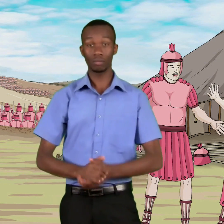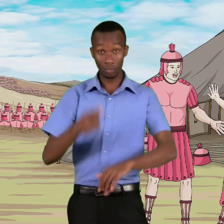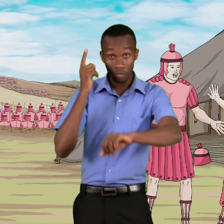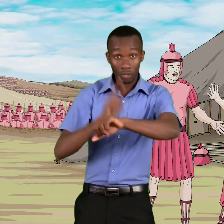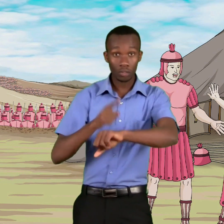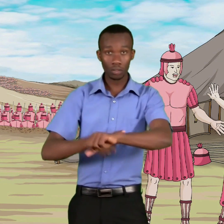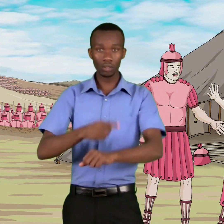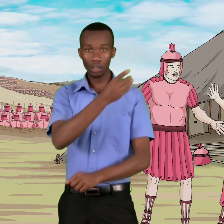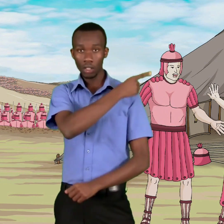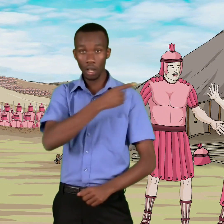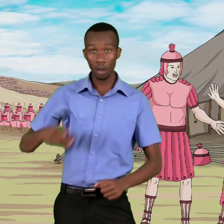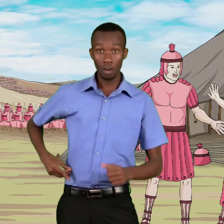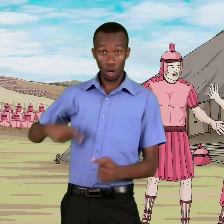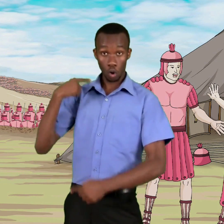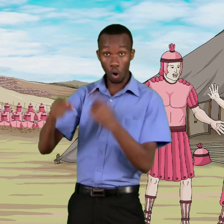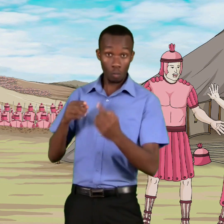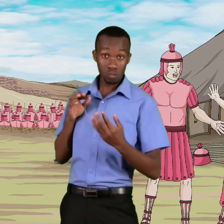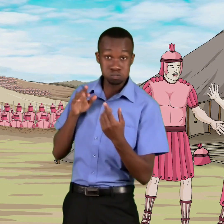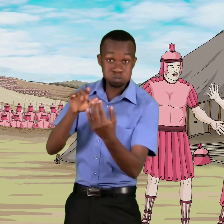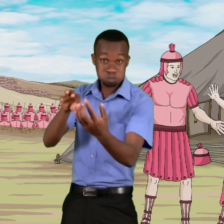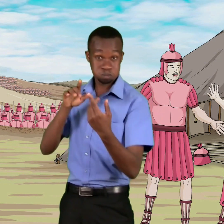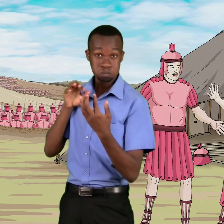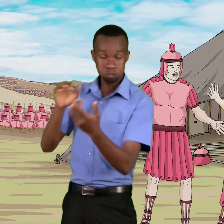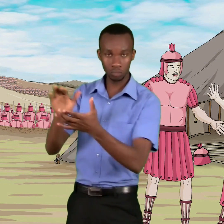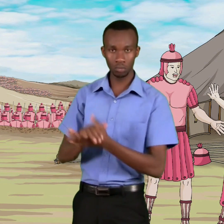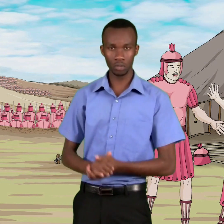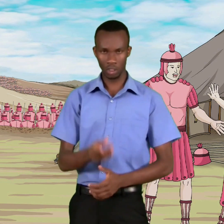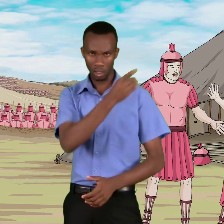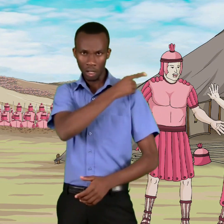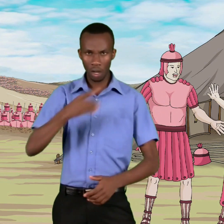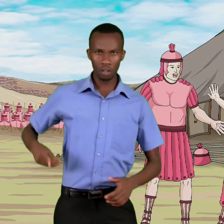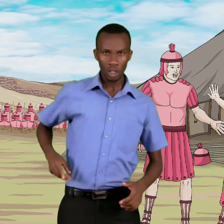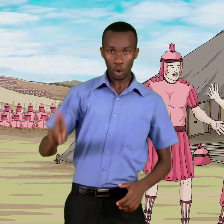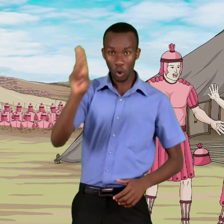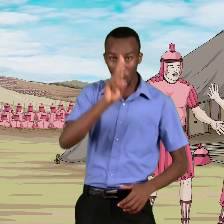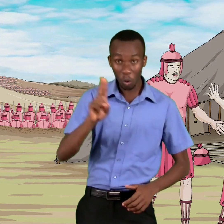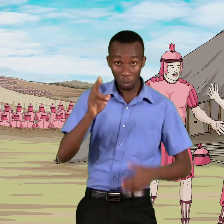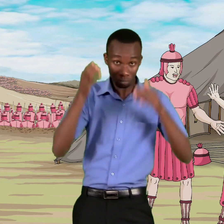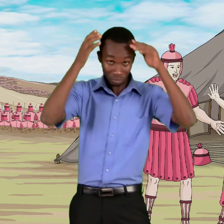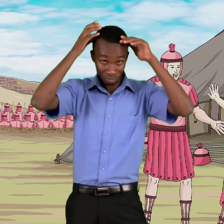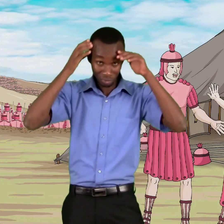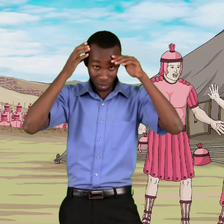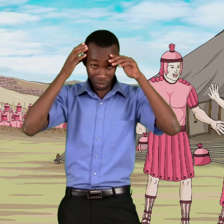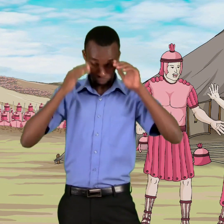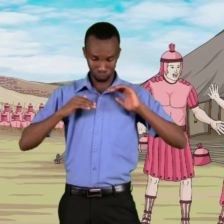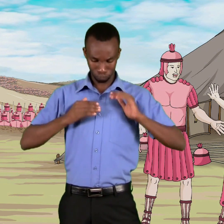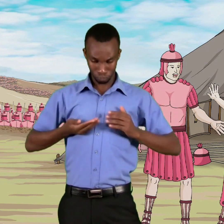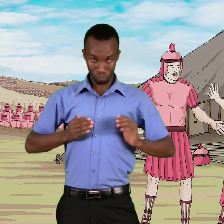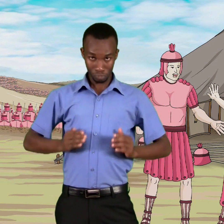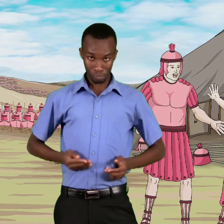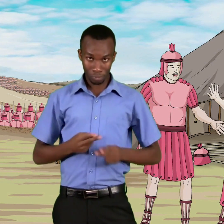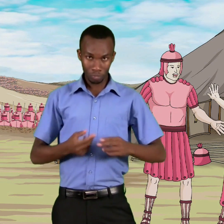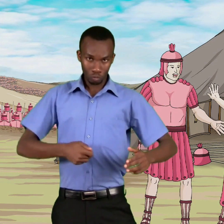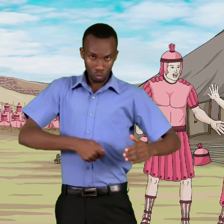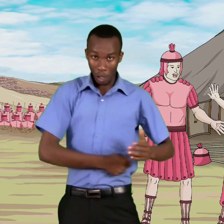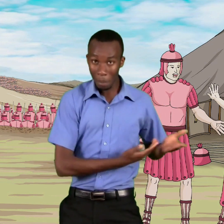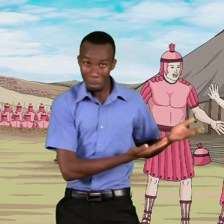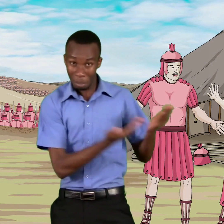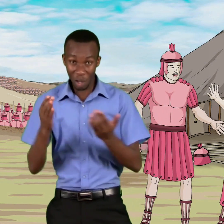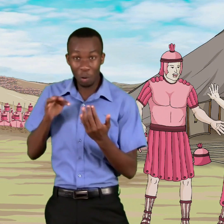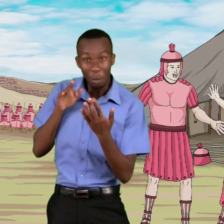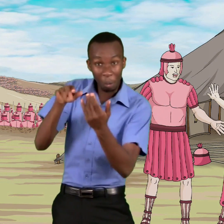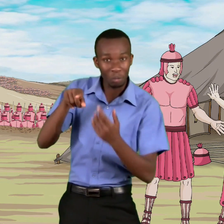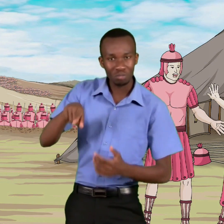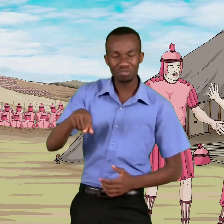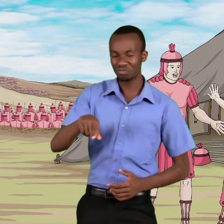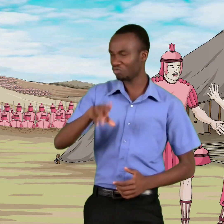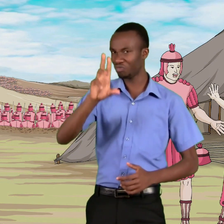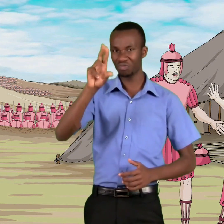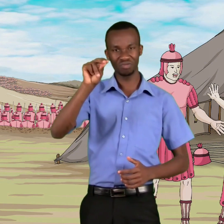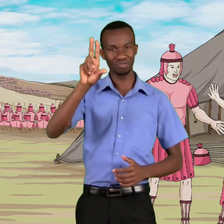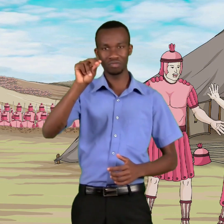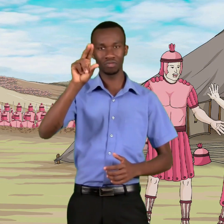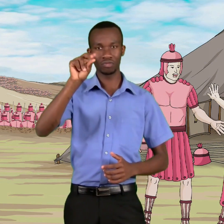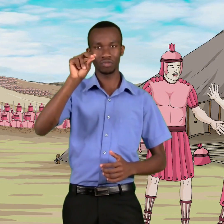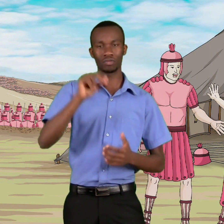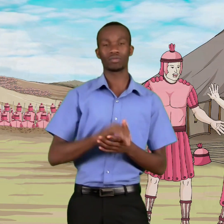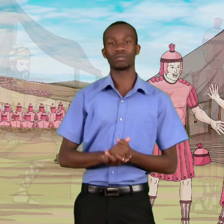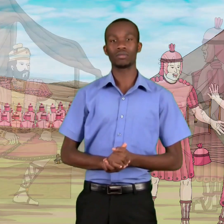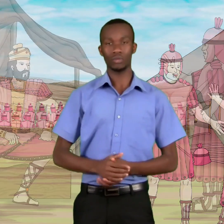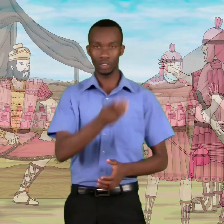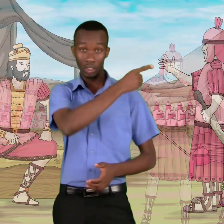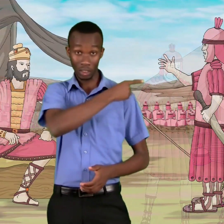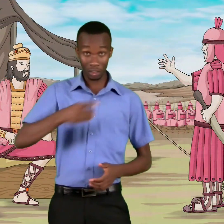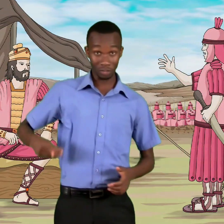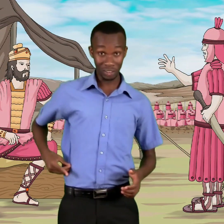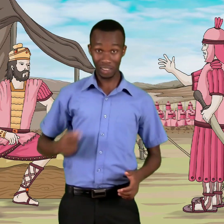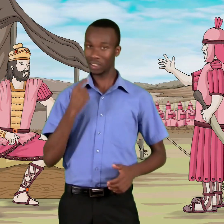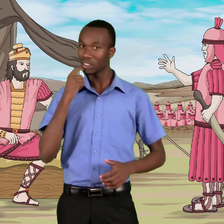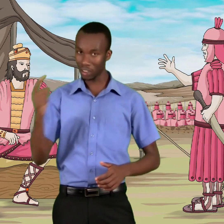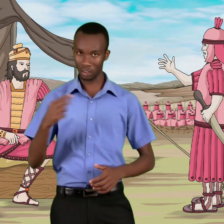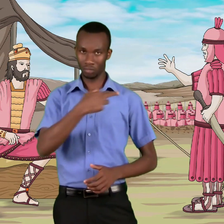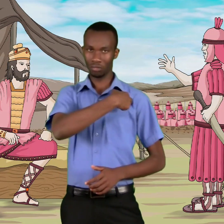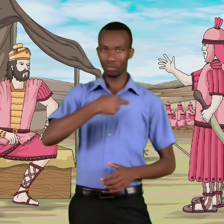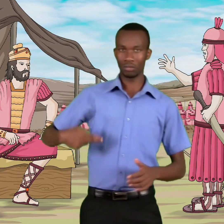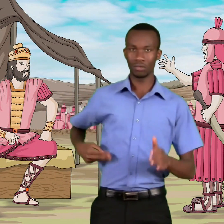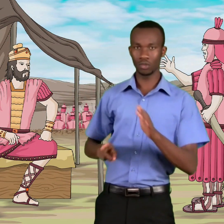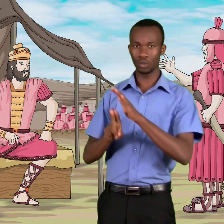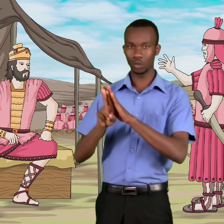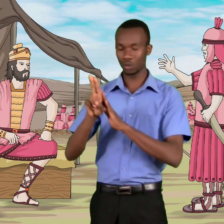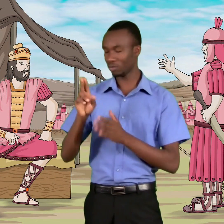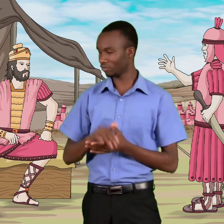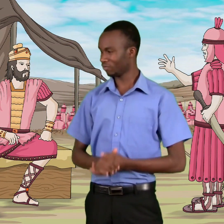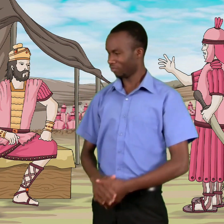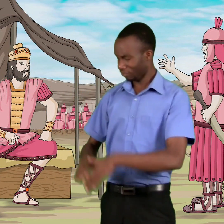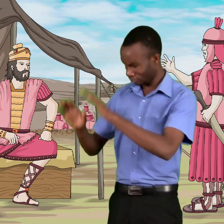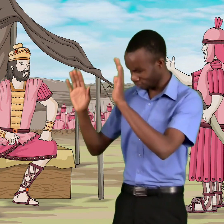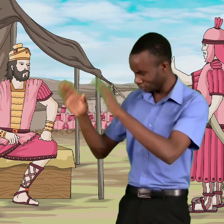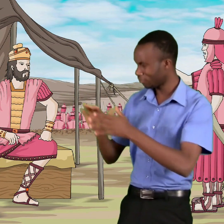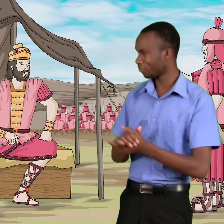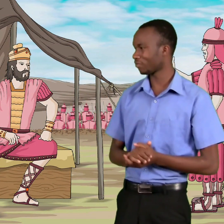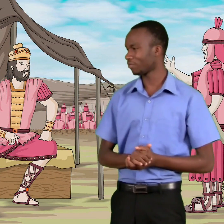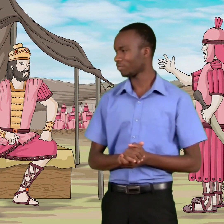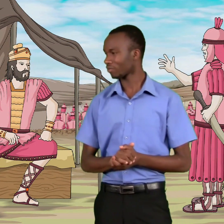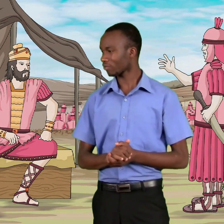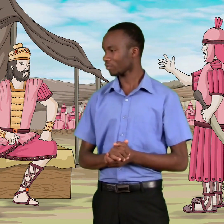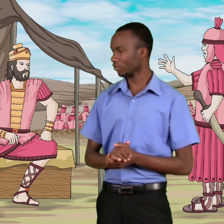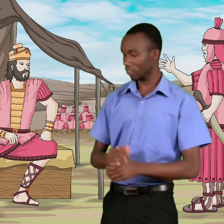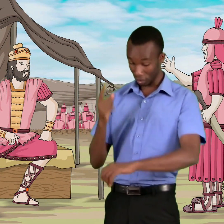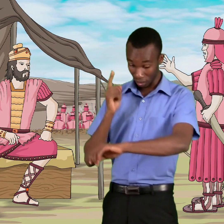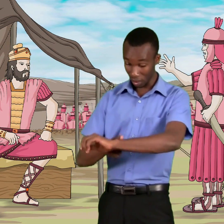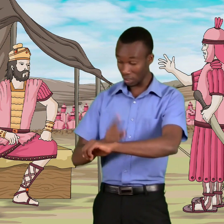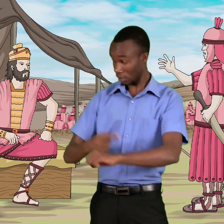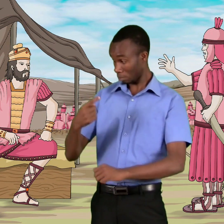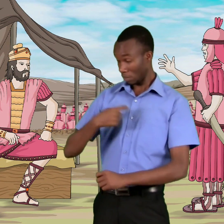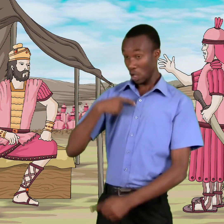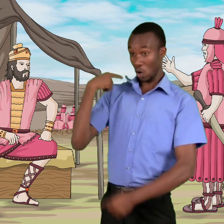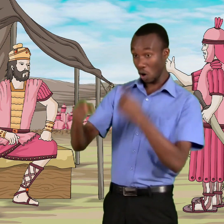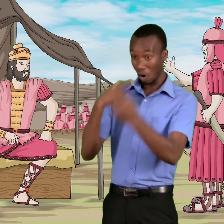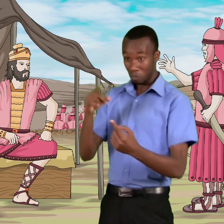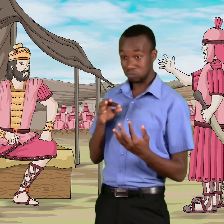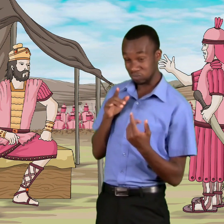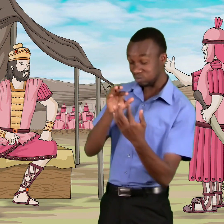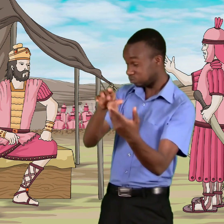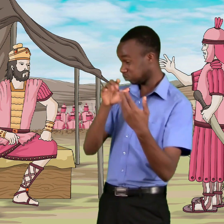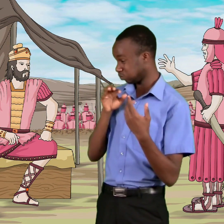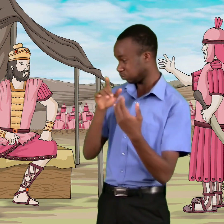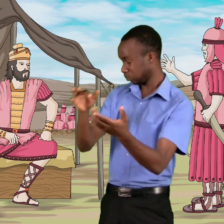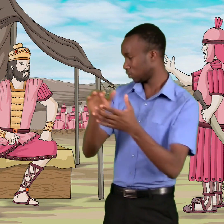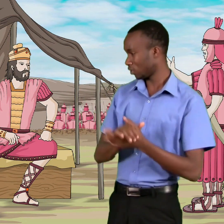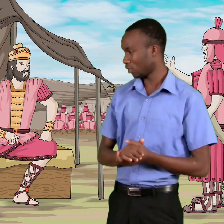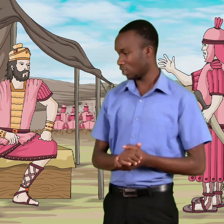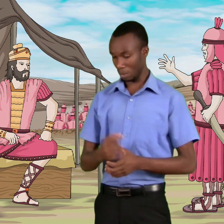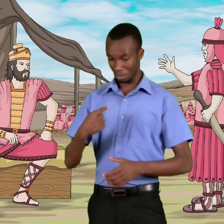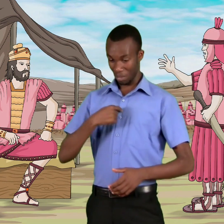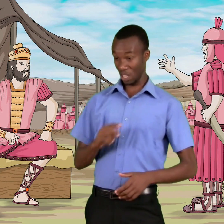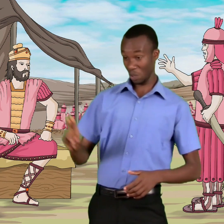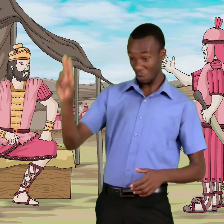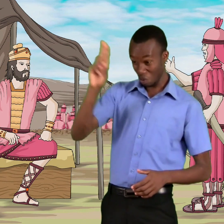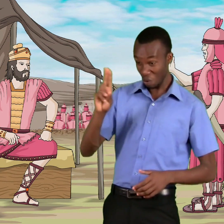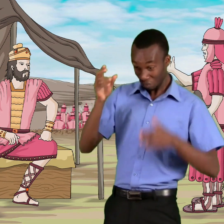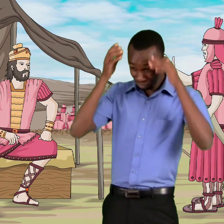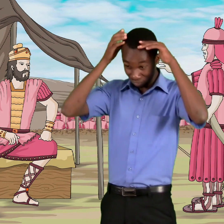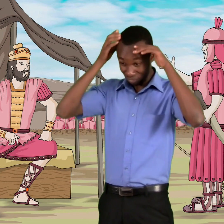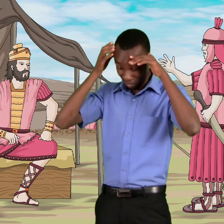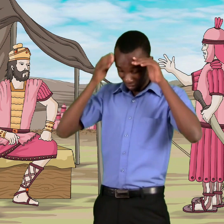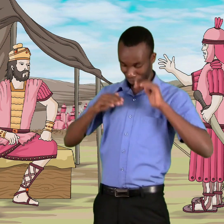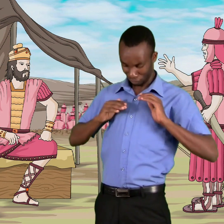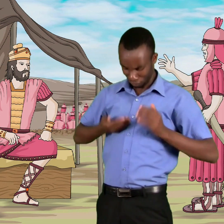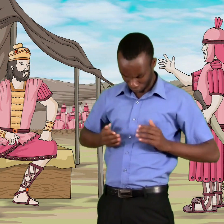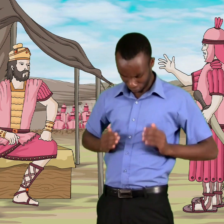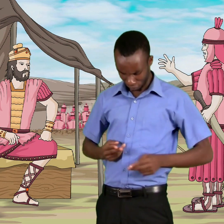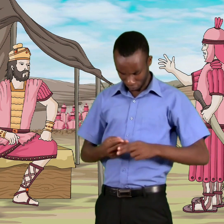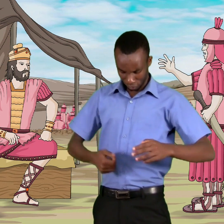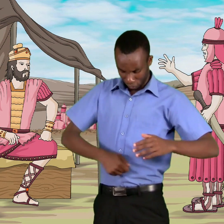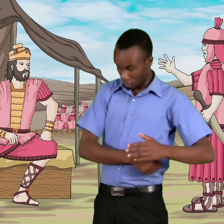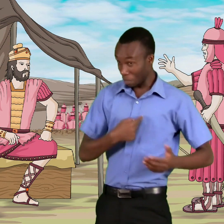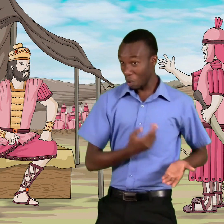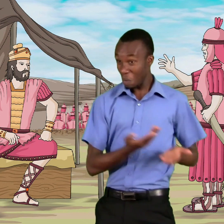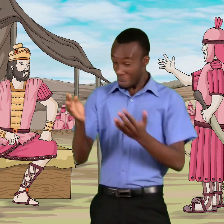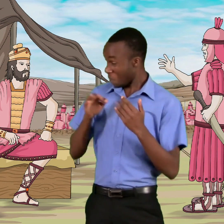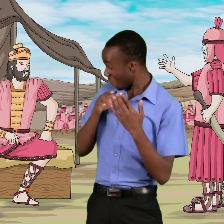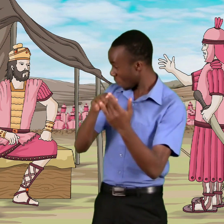David strapped his sword over the tunic and tried to walk, but he was not accustomed to them.